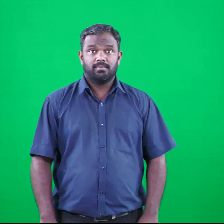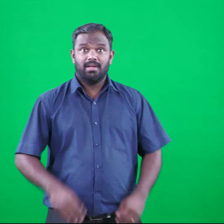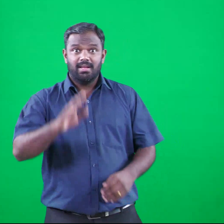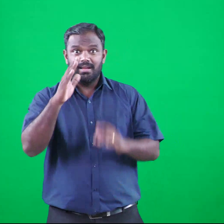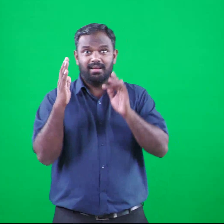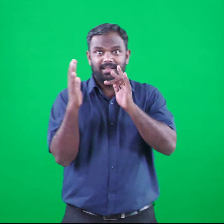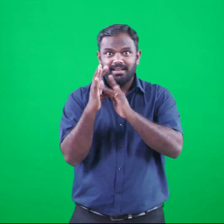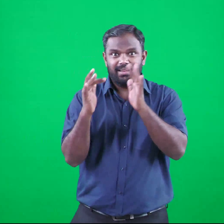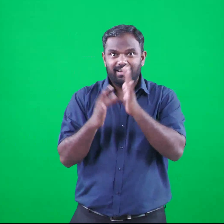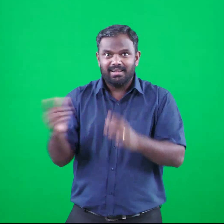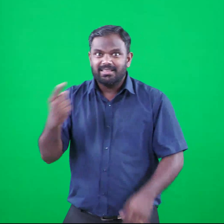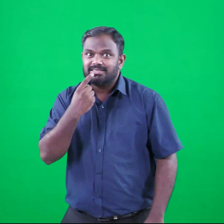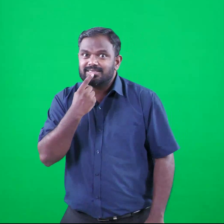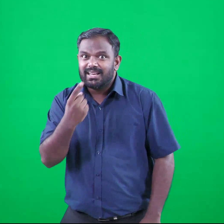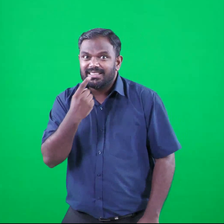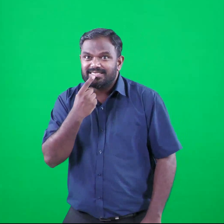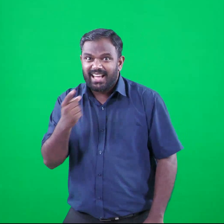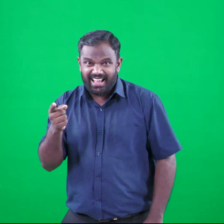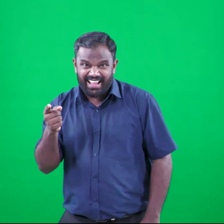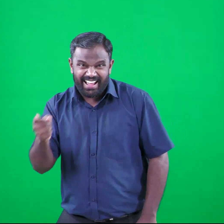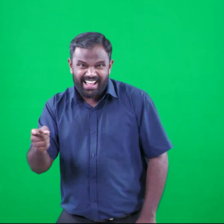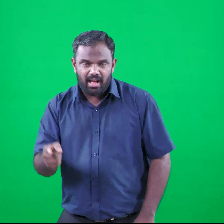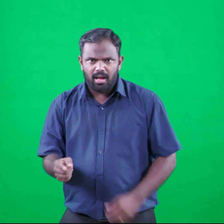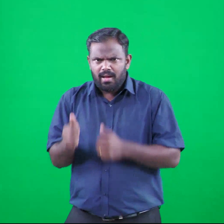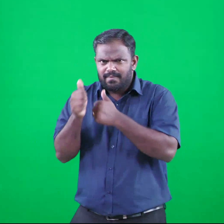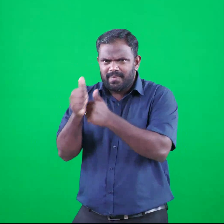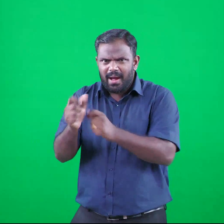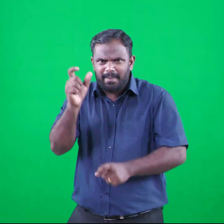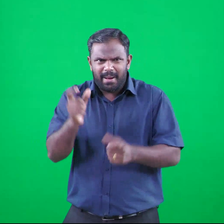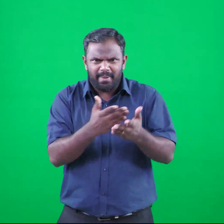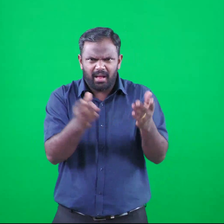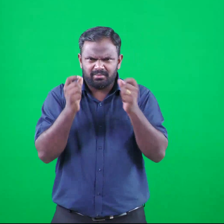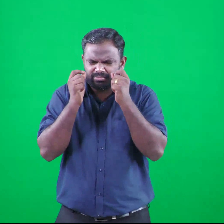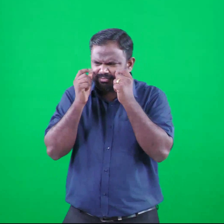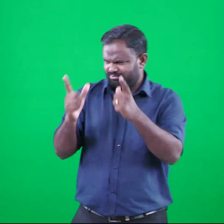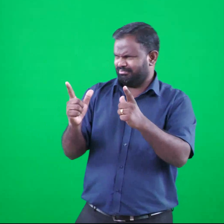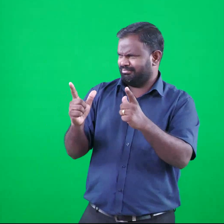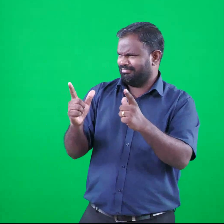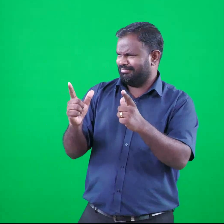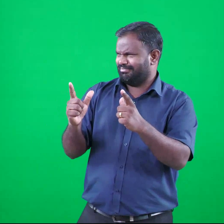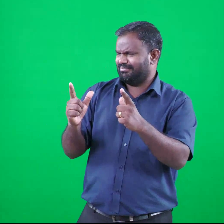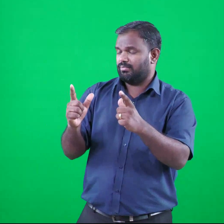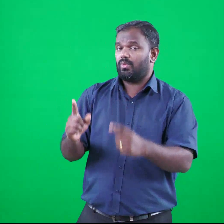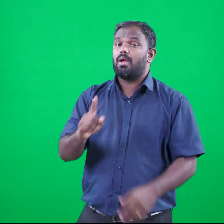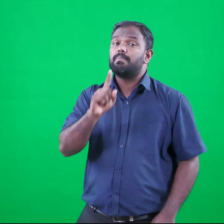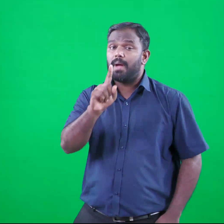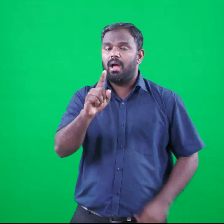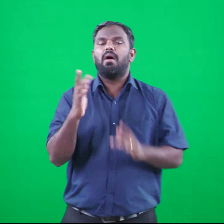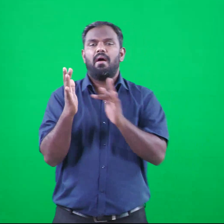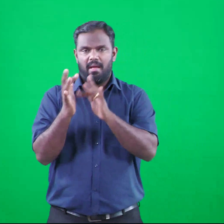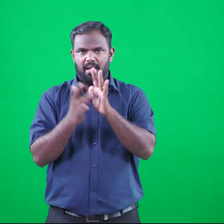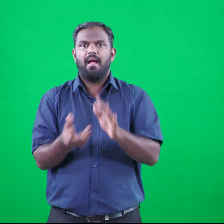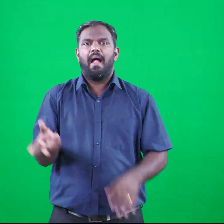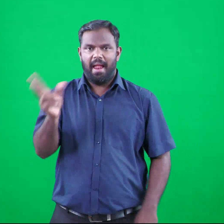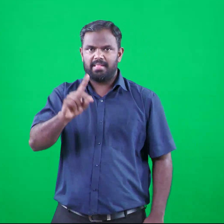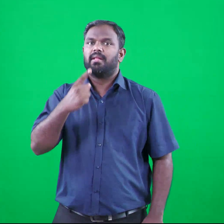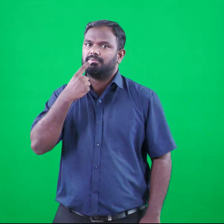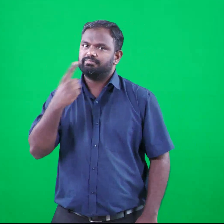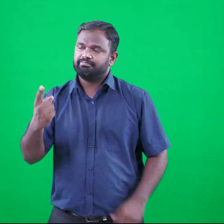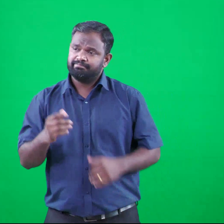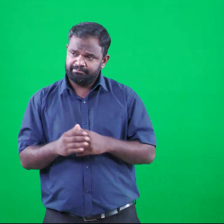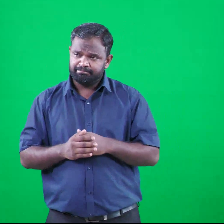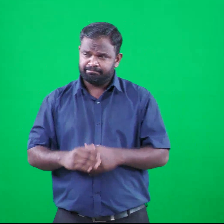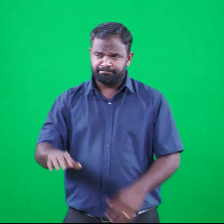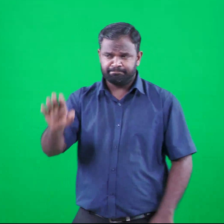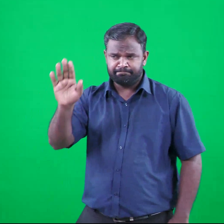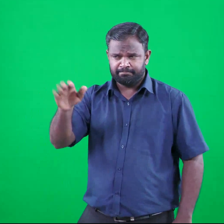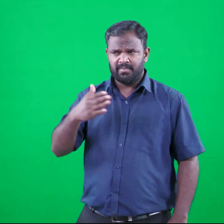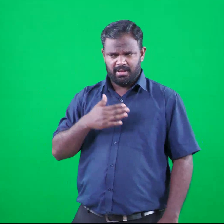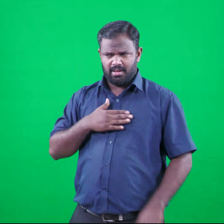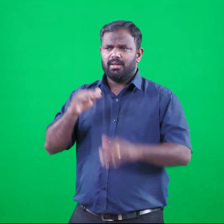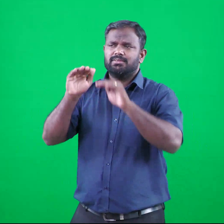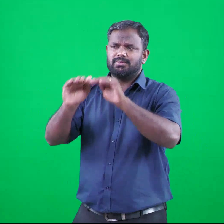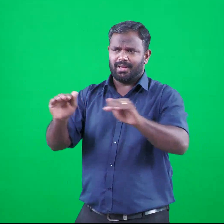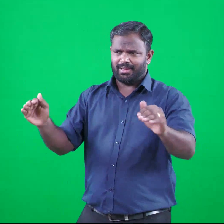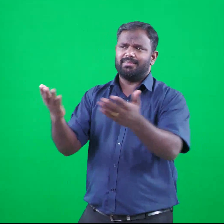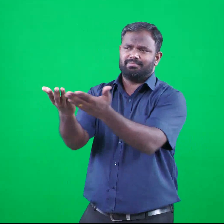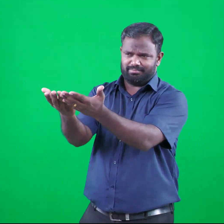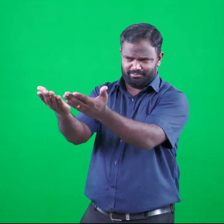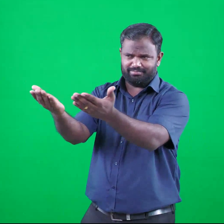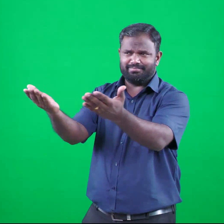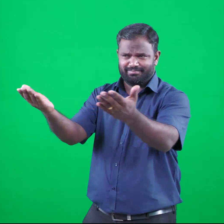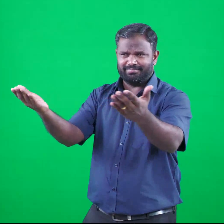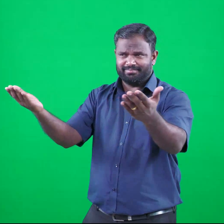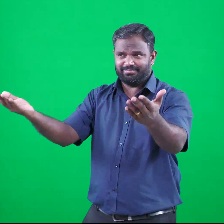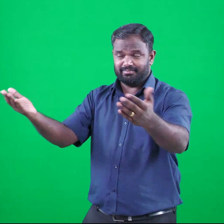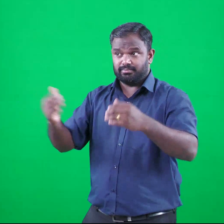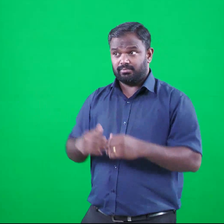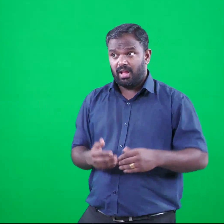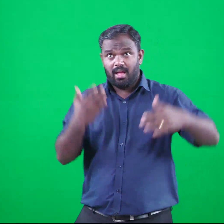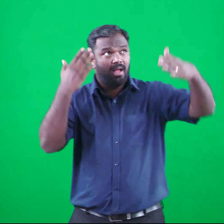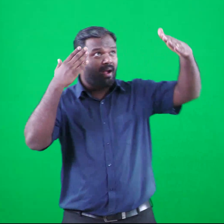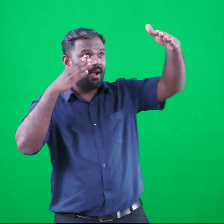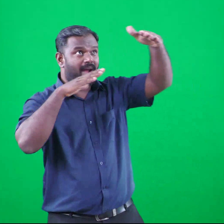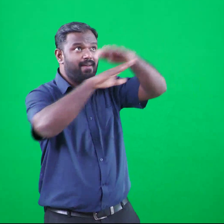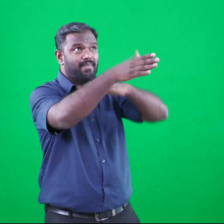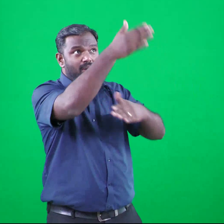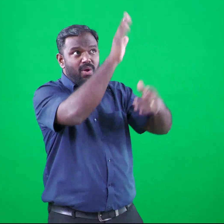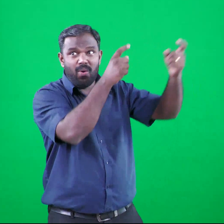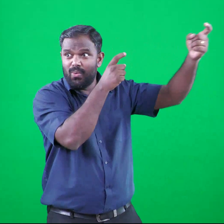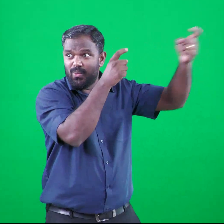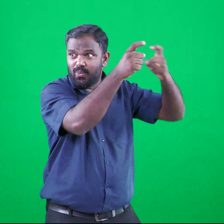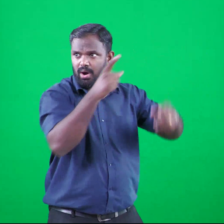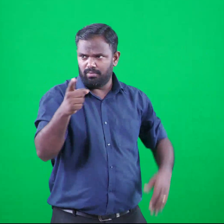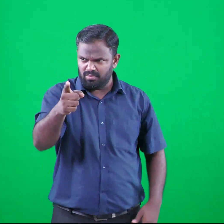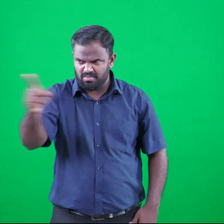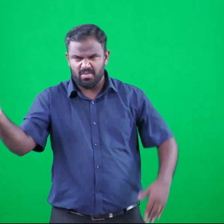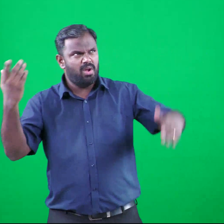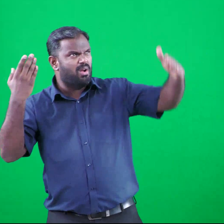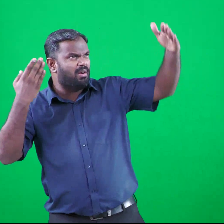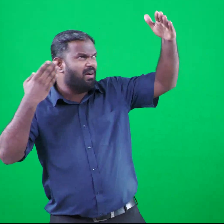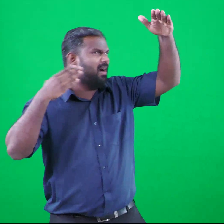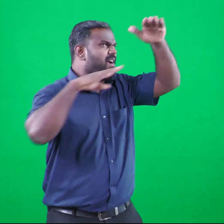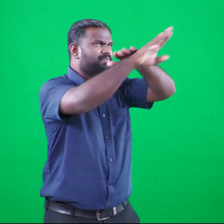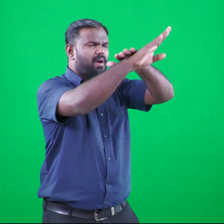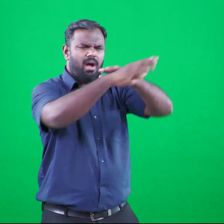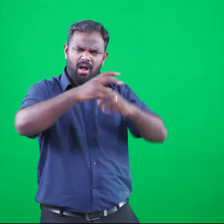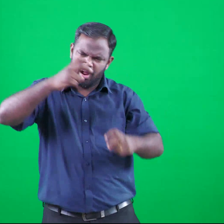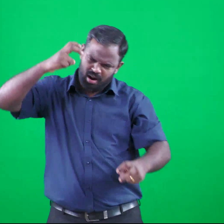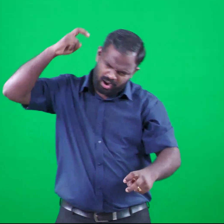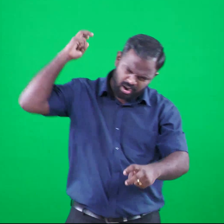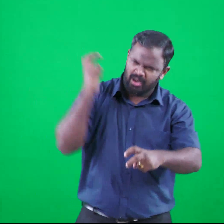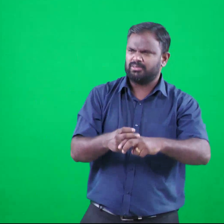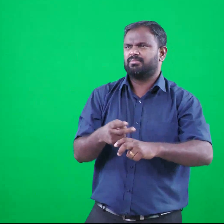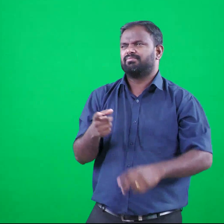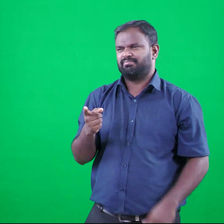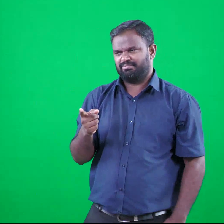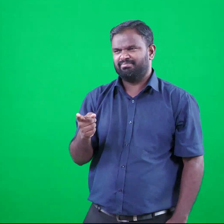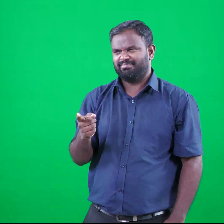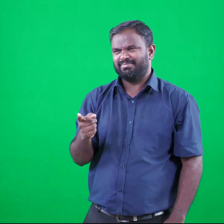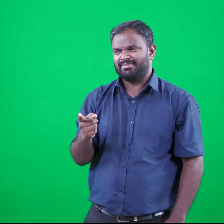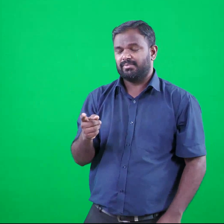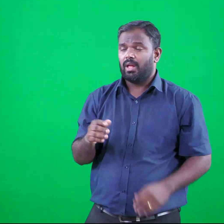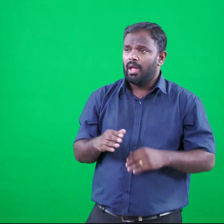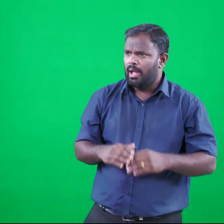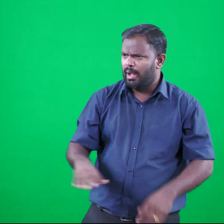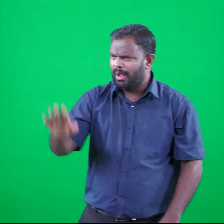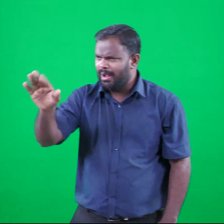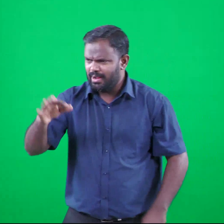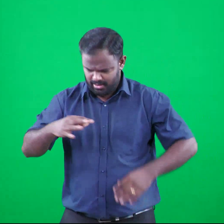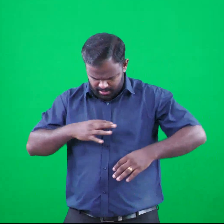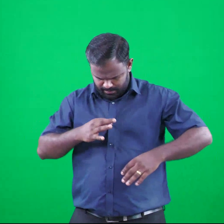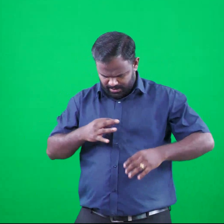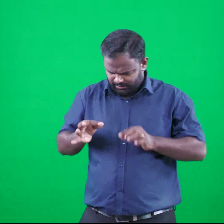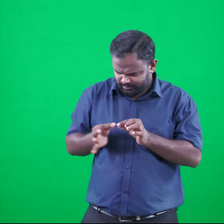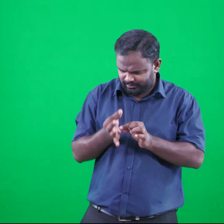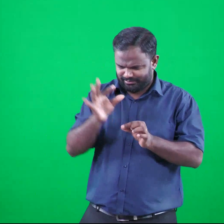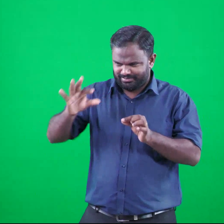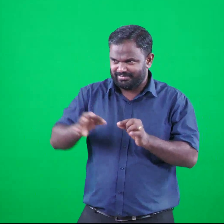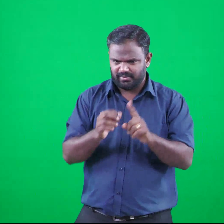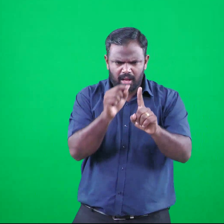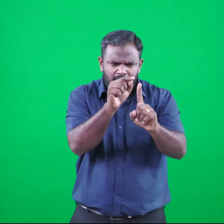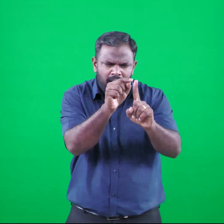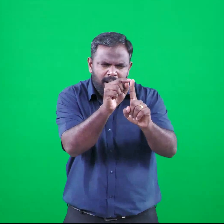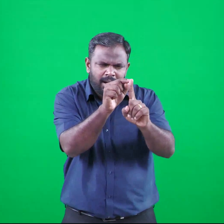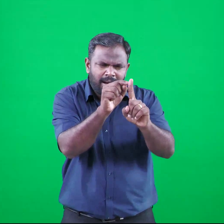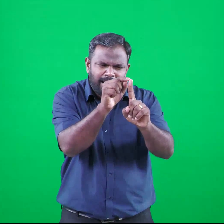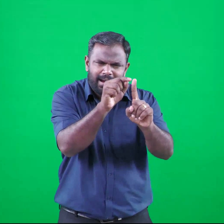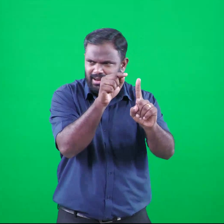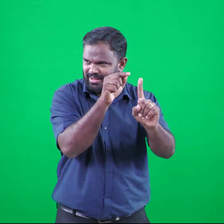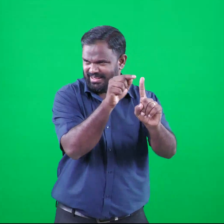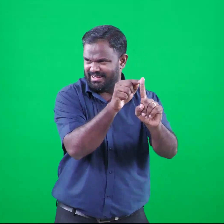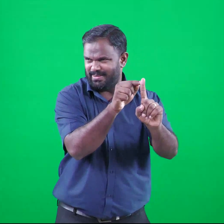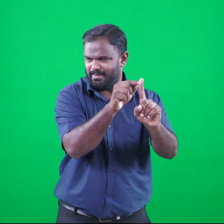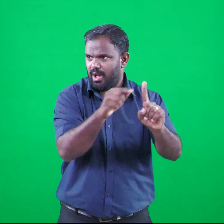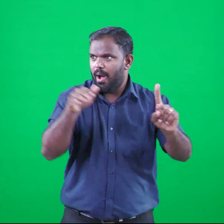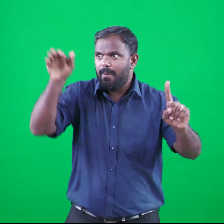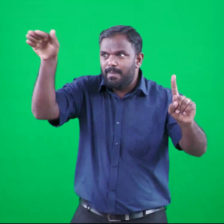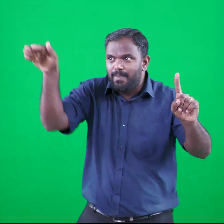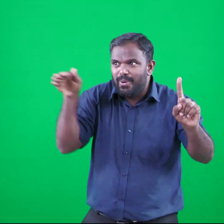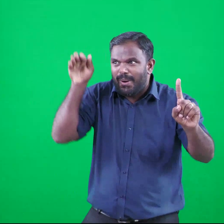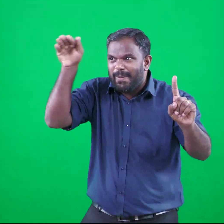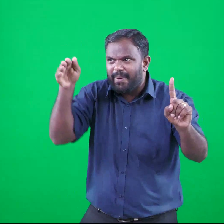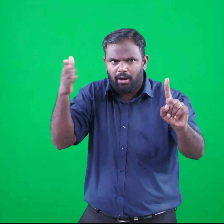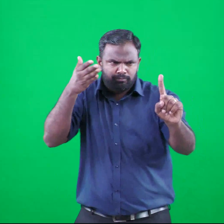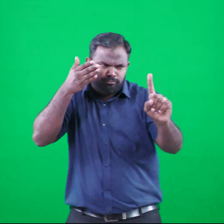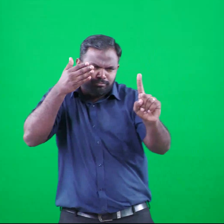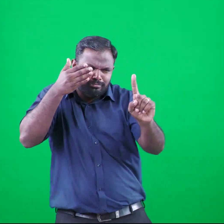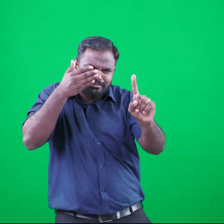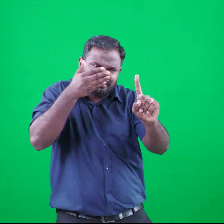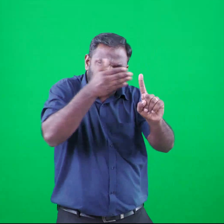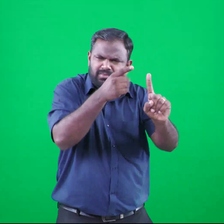And the disciples were amazed at His words. But Jesus said to them again, "Children, how hard it is to enter the kingdom of God!